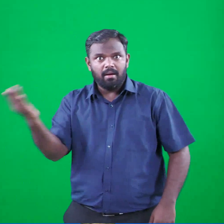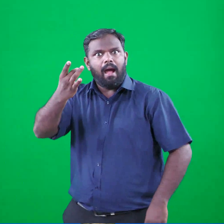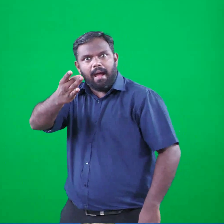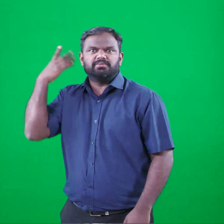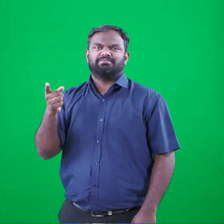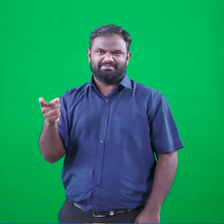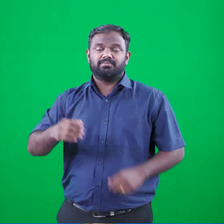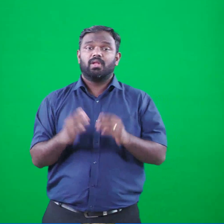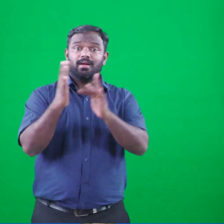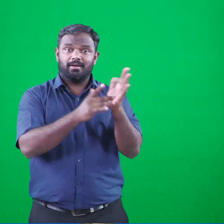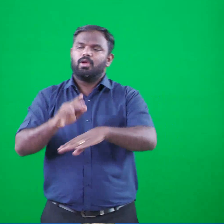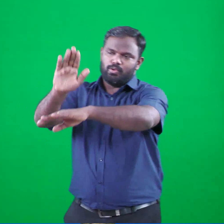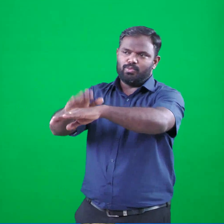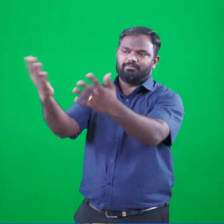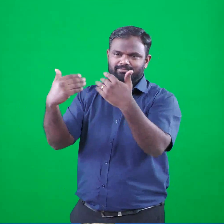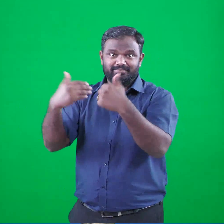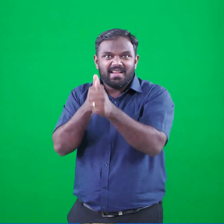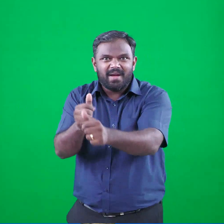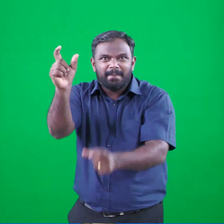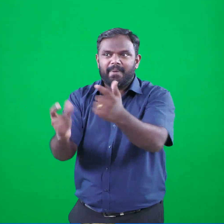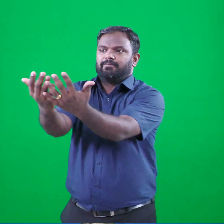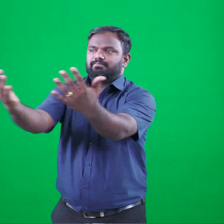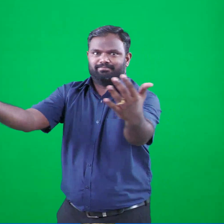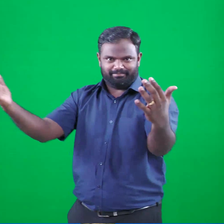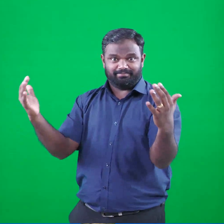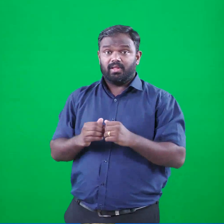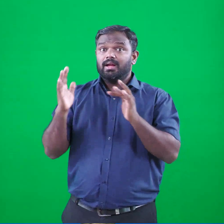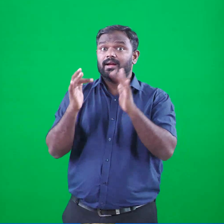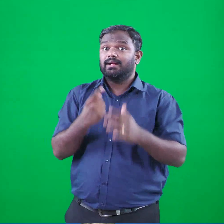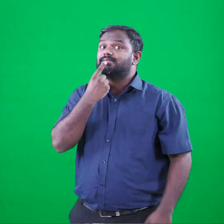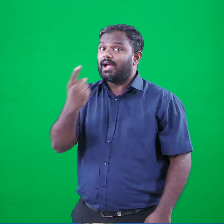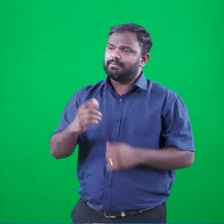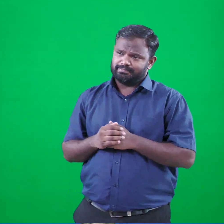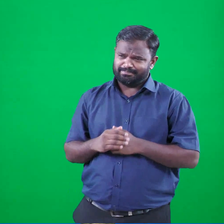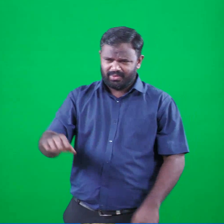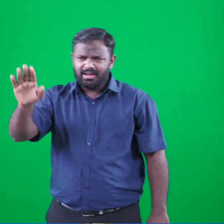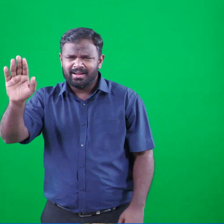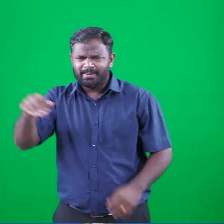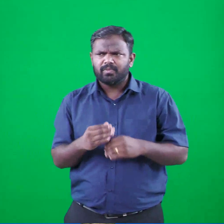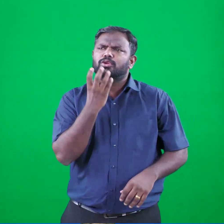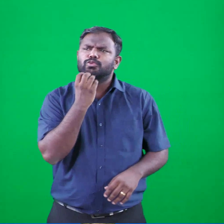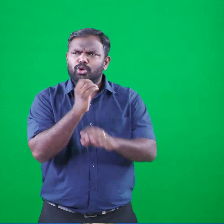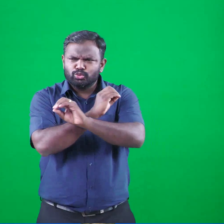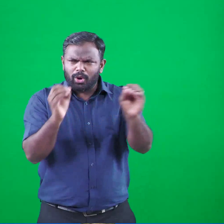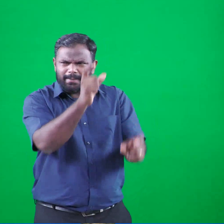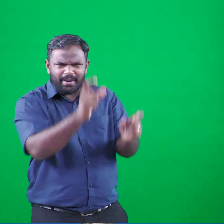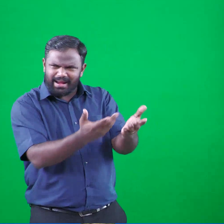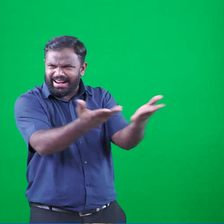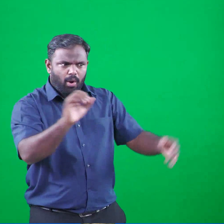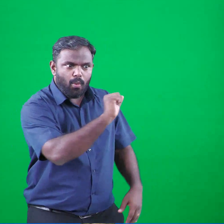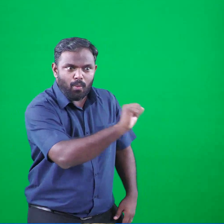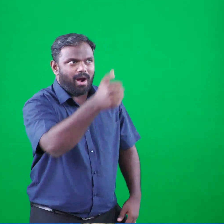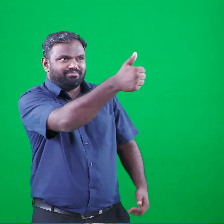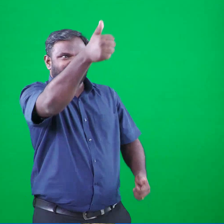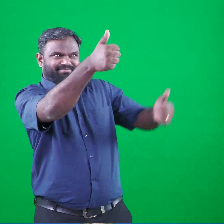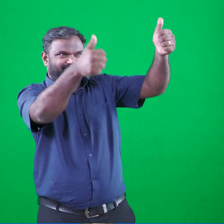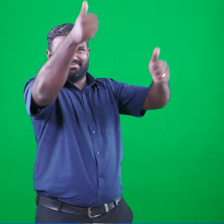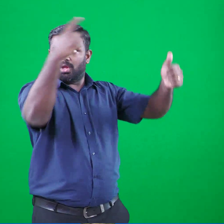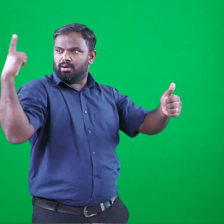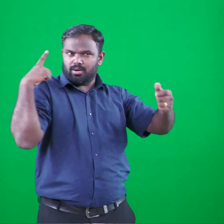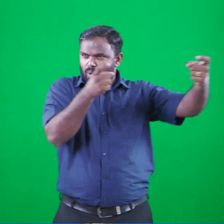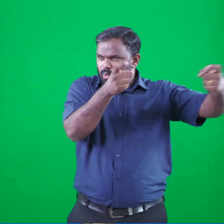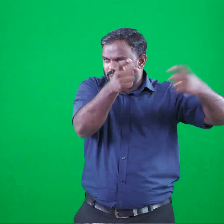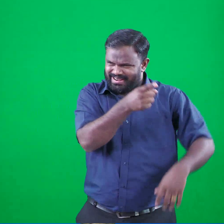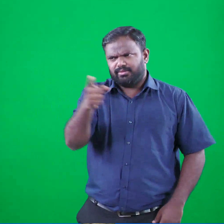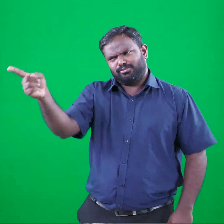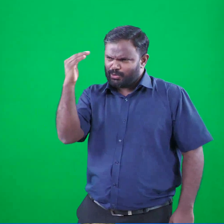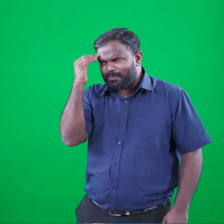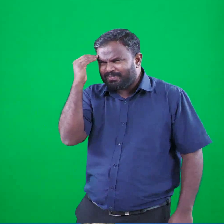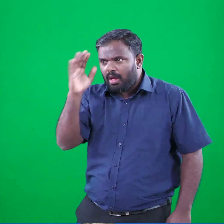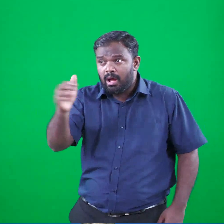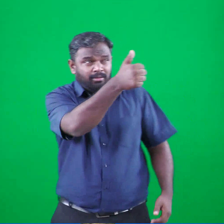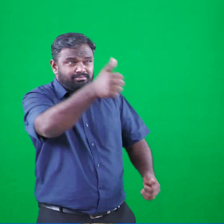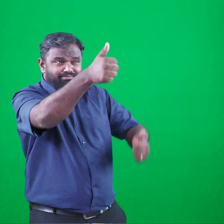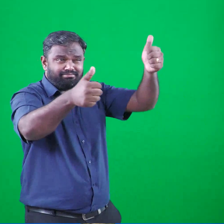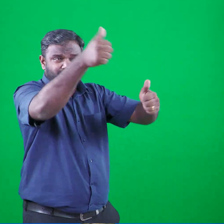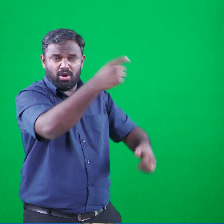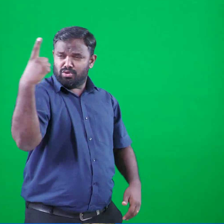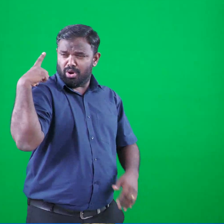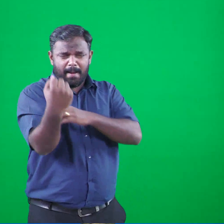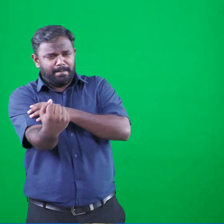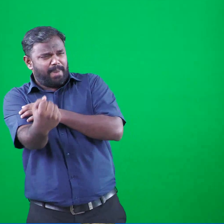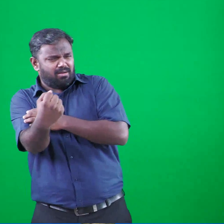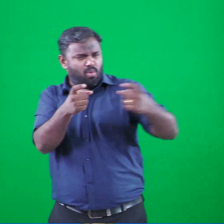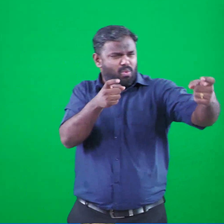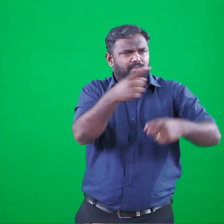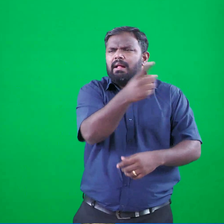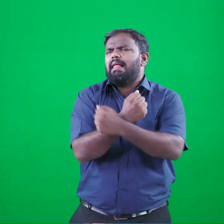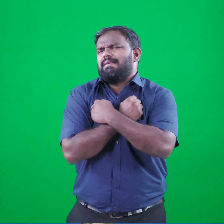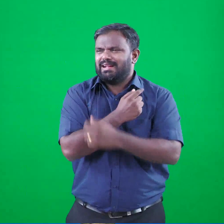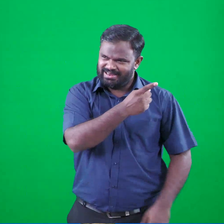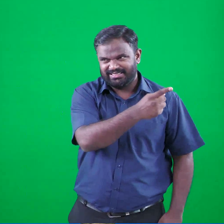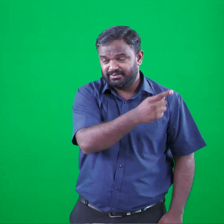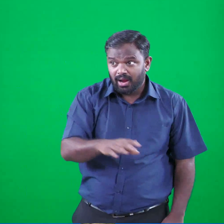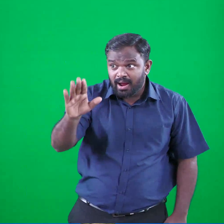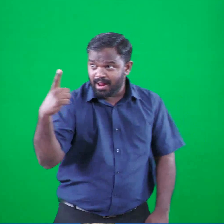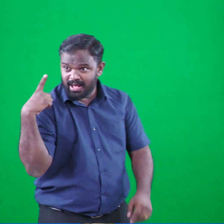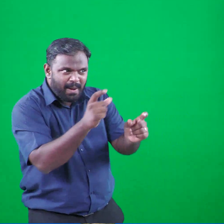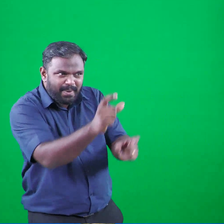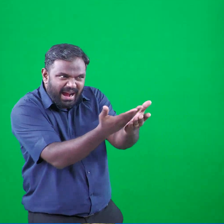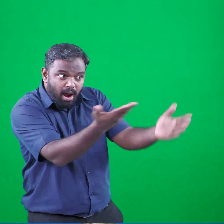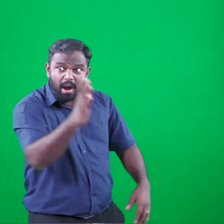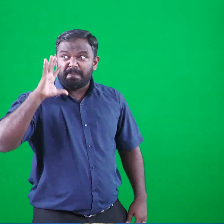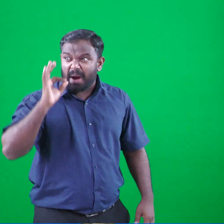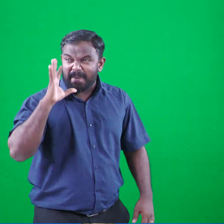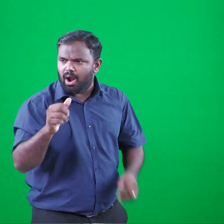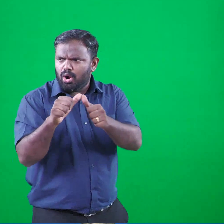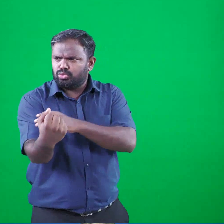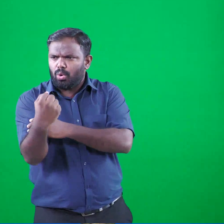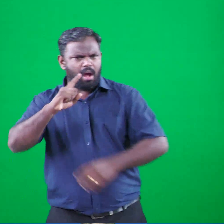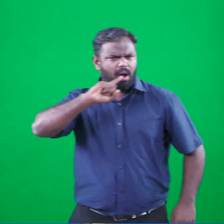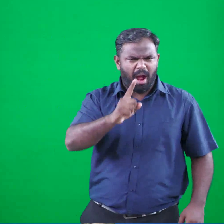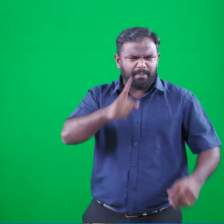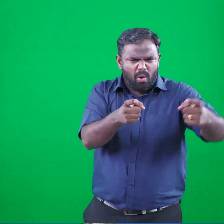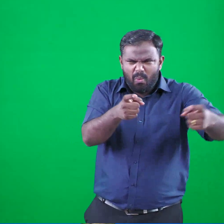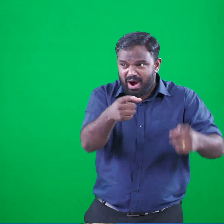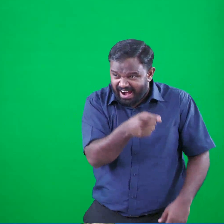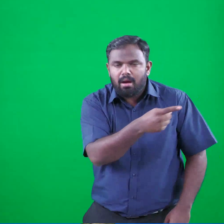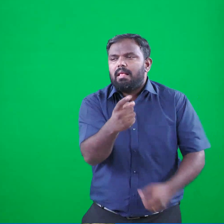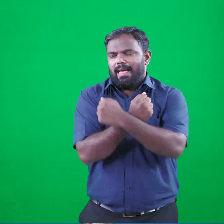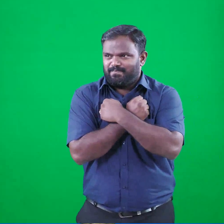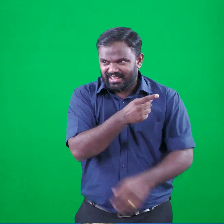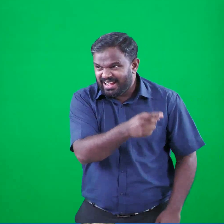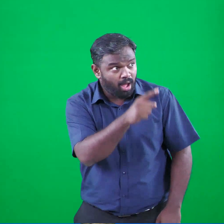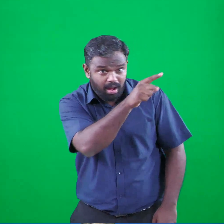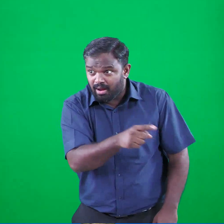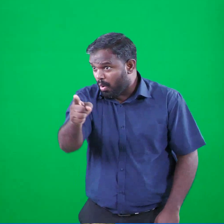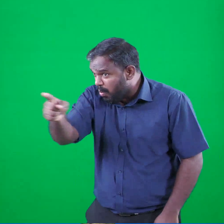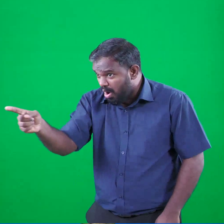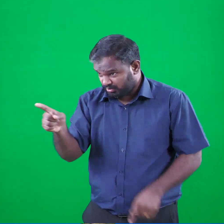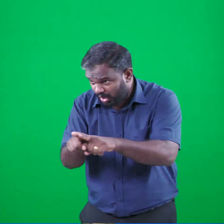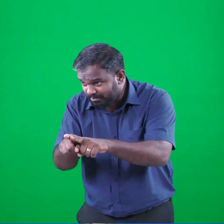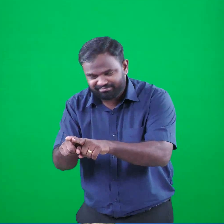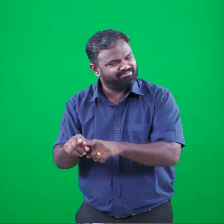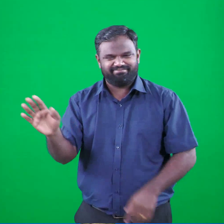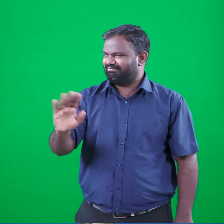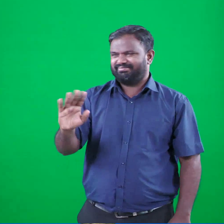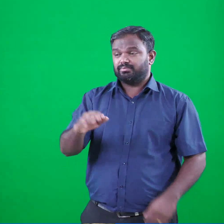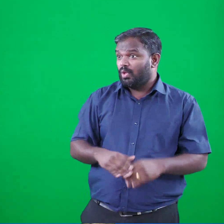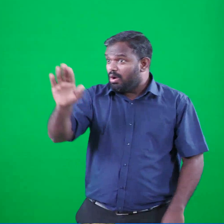So Jesus called them together and said, "You know that those regarded as rulers of the Gentiles lord it over them, and their superiors exercise authority over them.